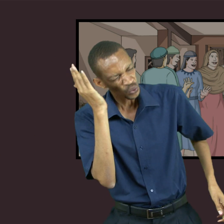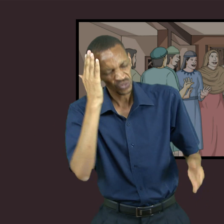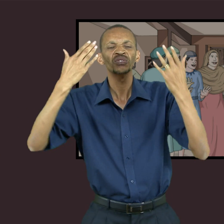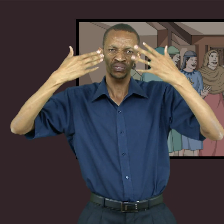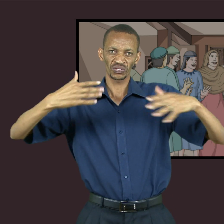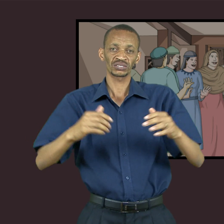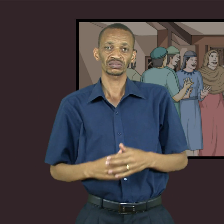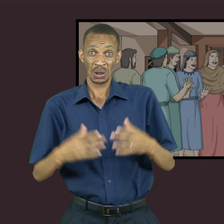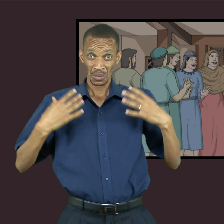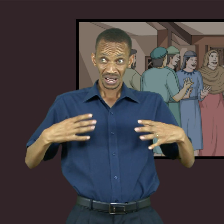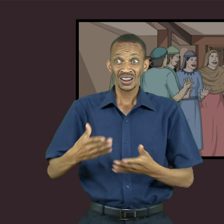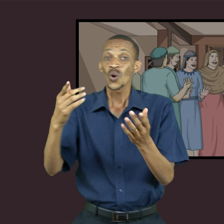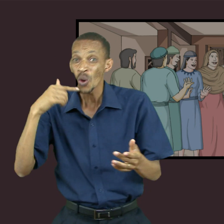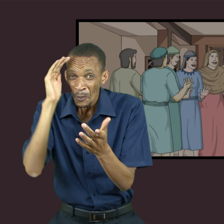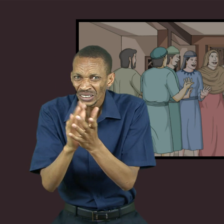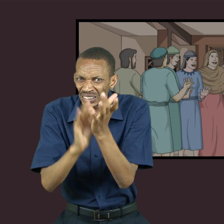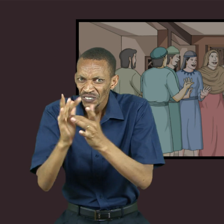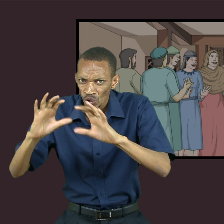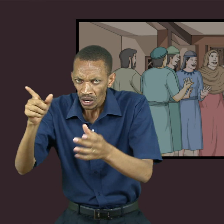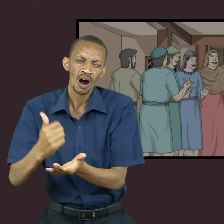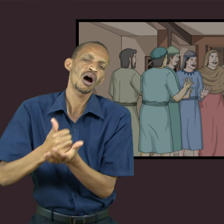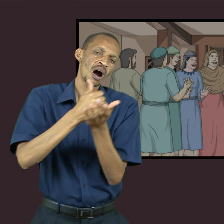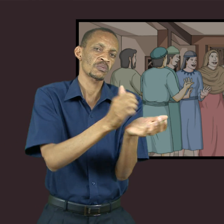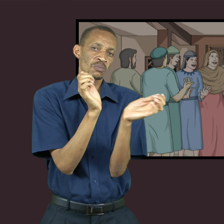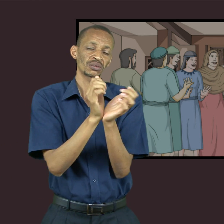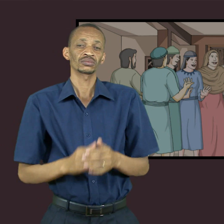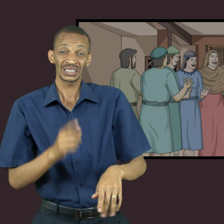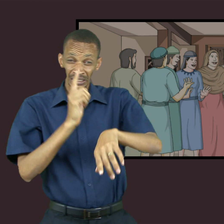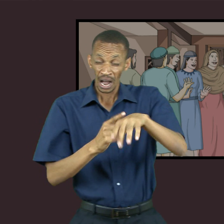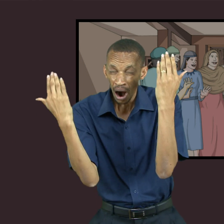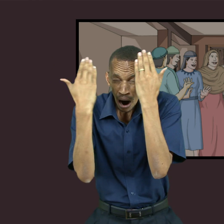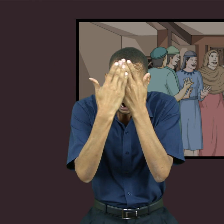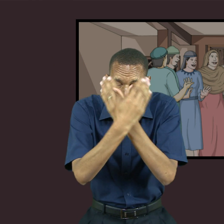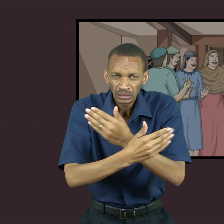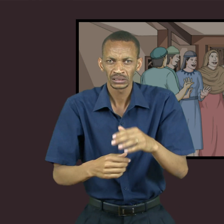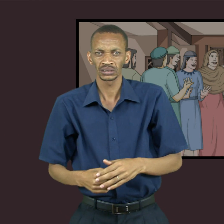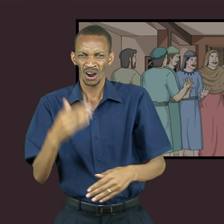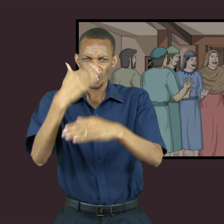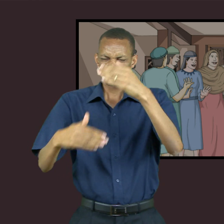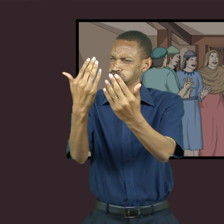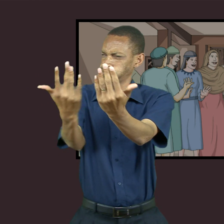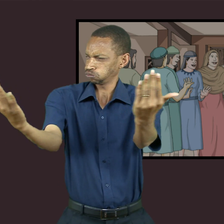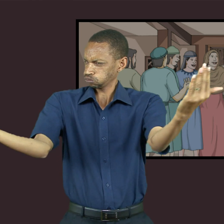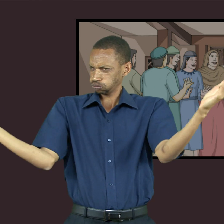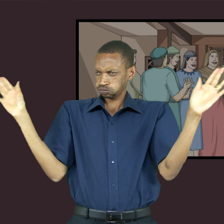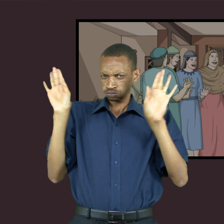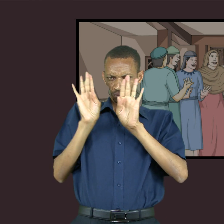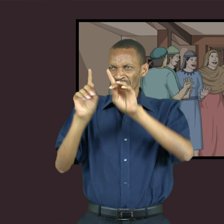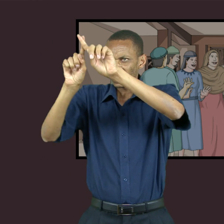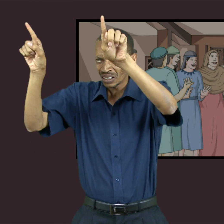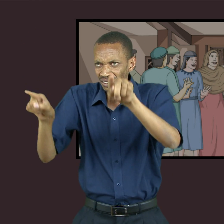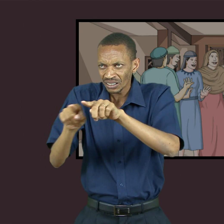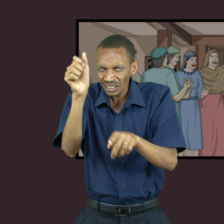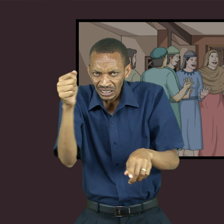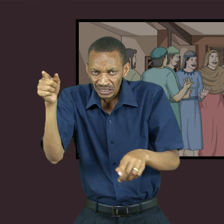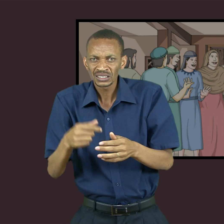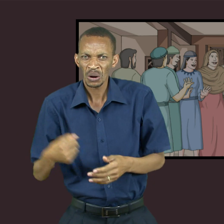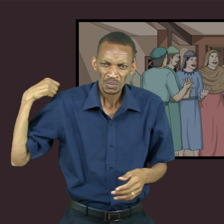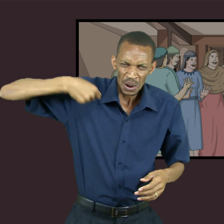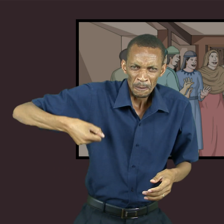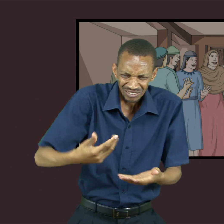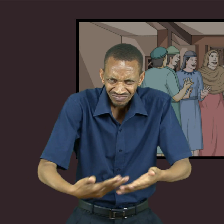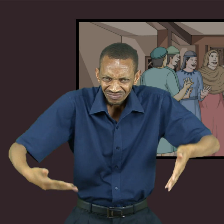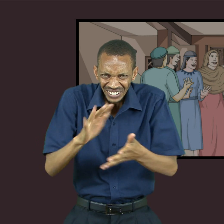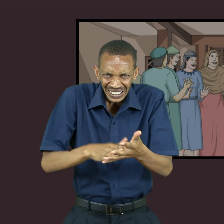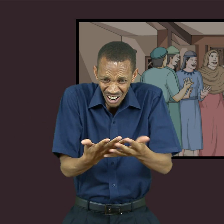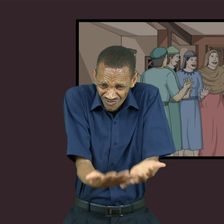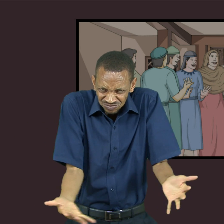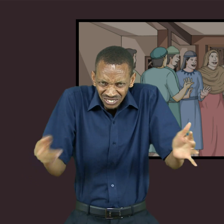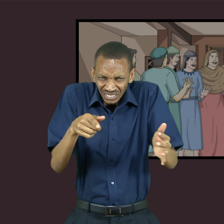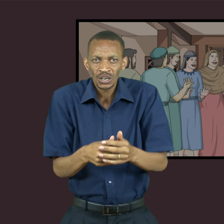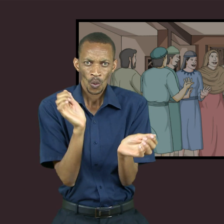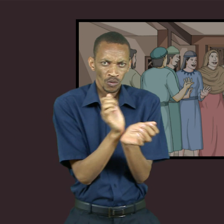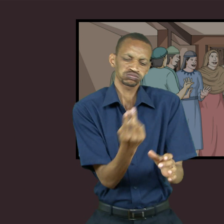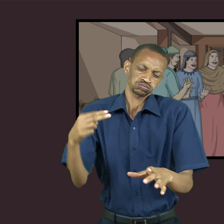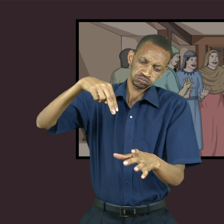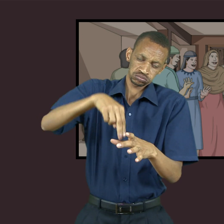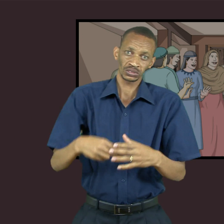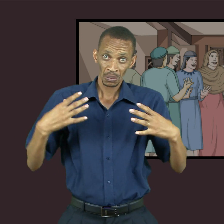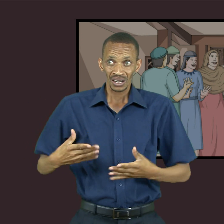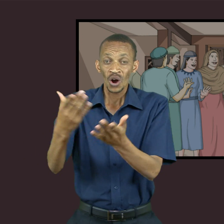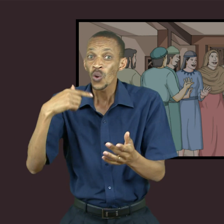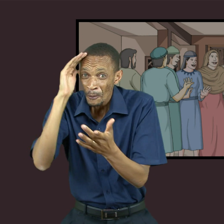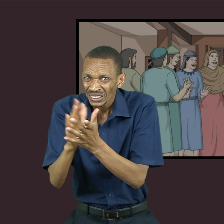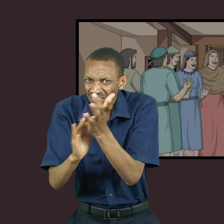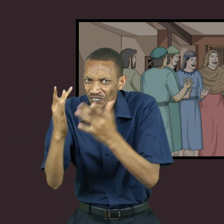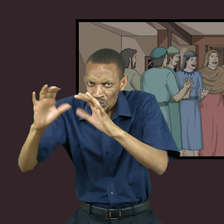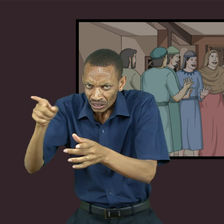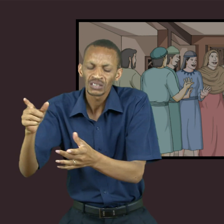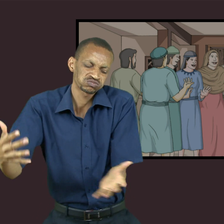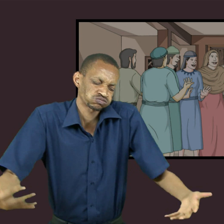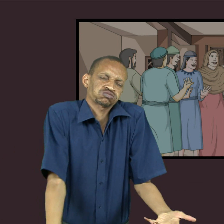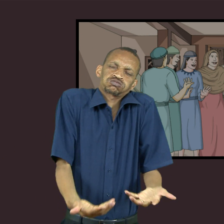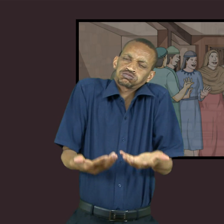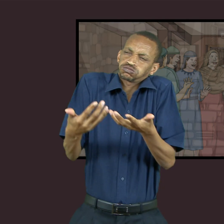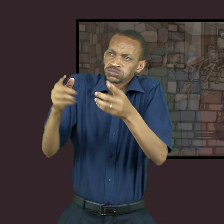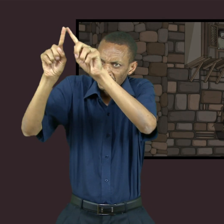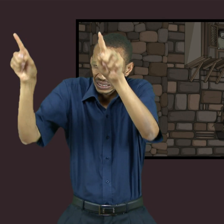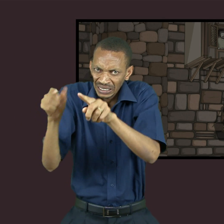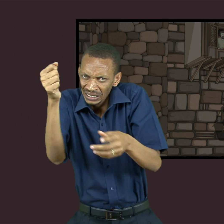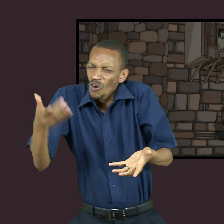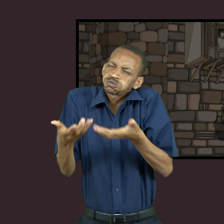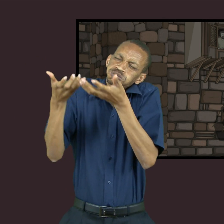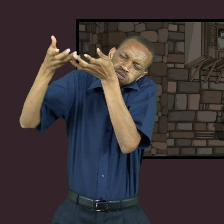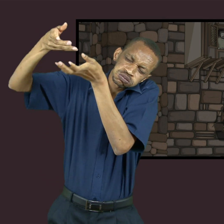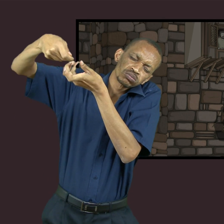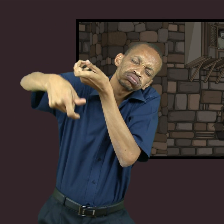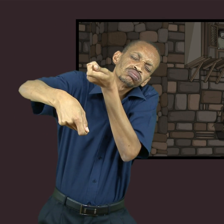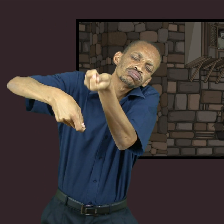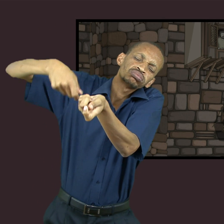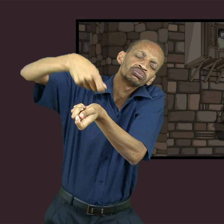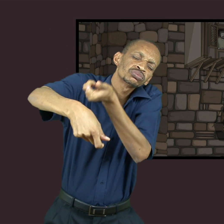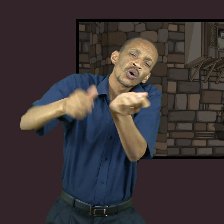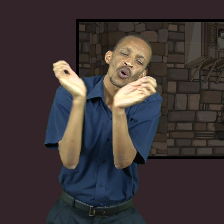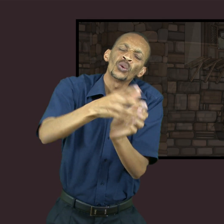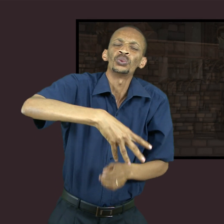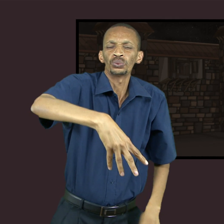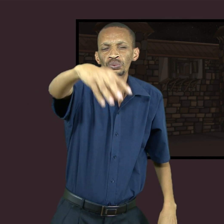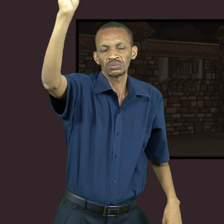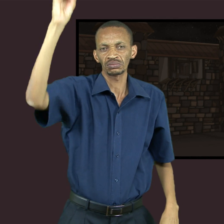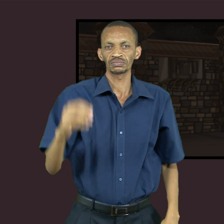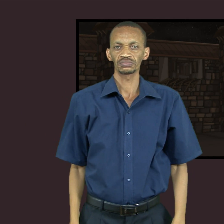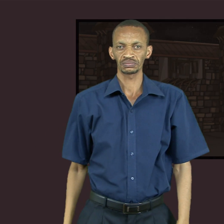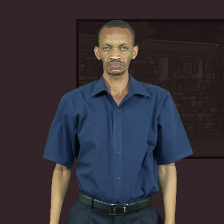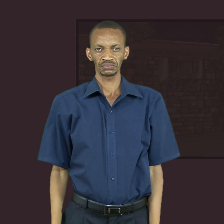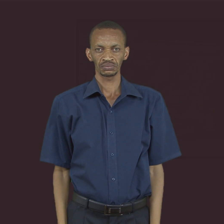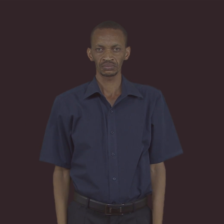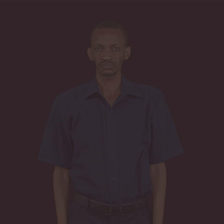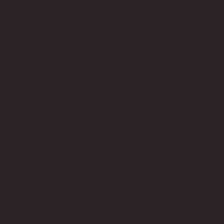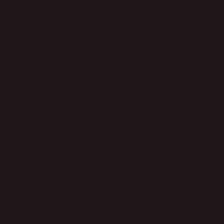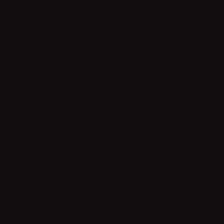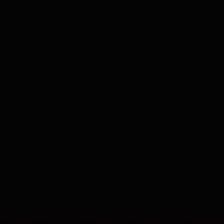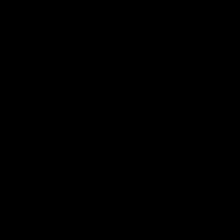One night, however, his disciples took him and lowered him in a basket through a window in the wall.